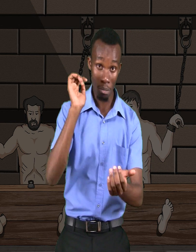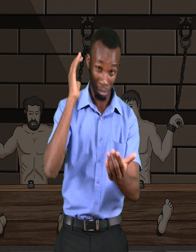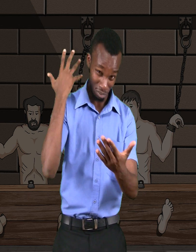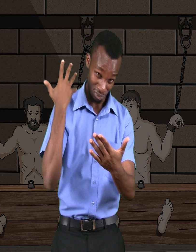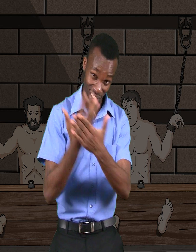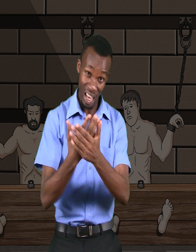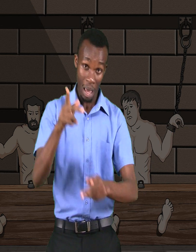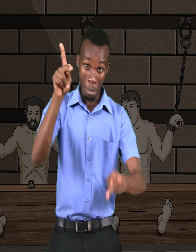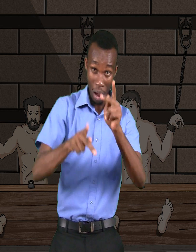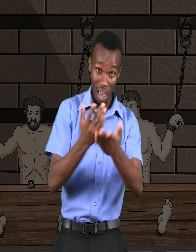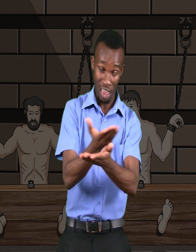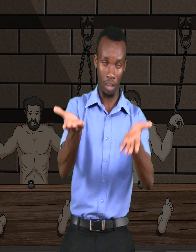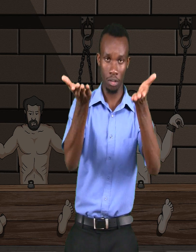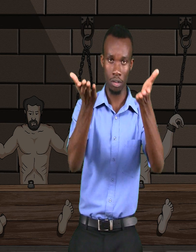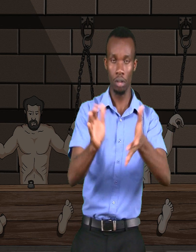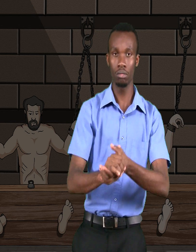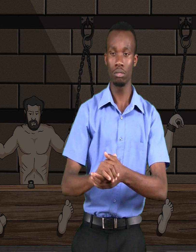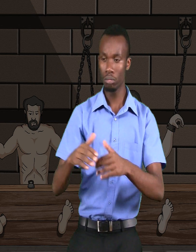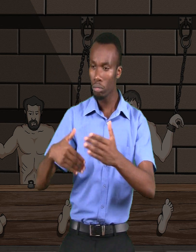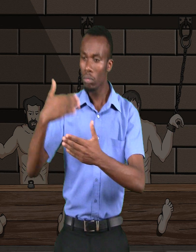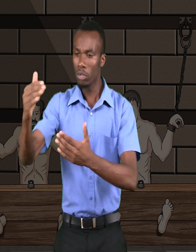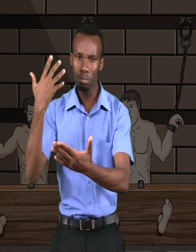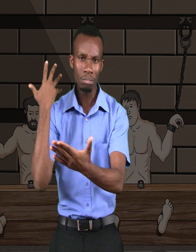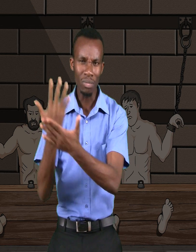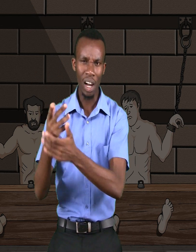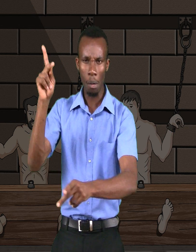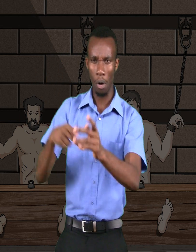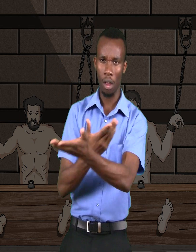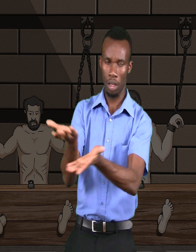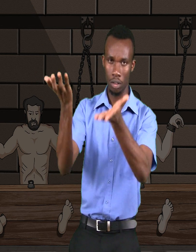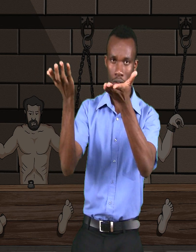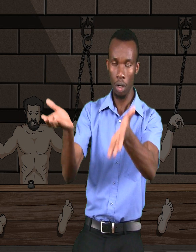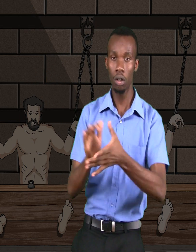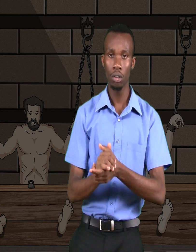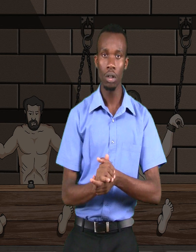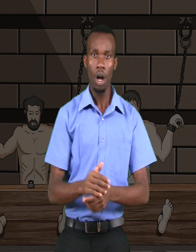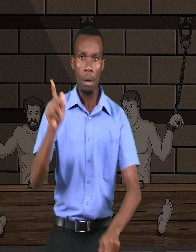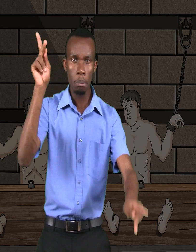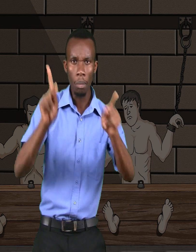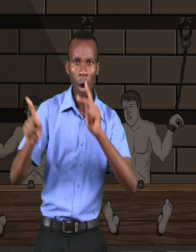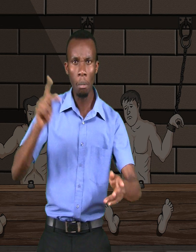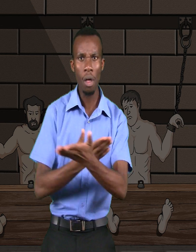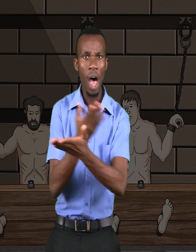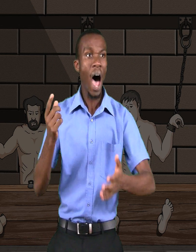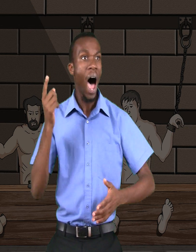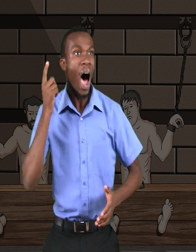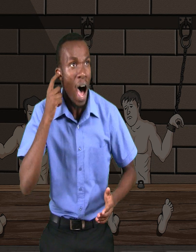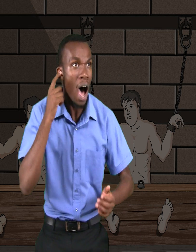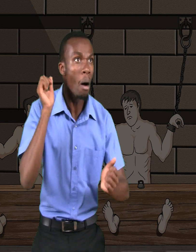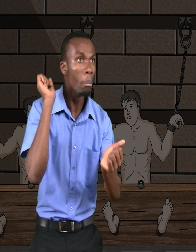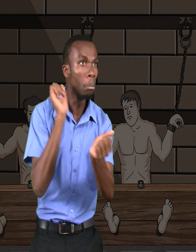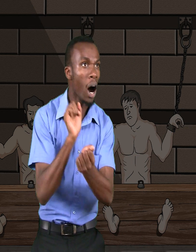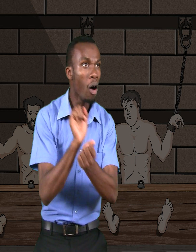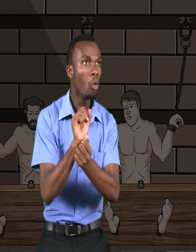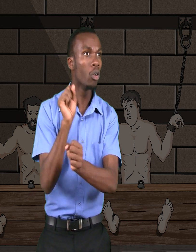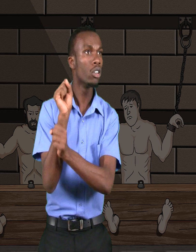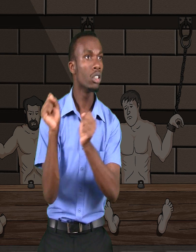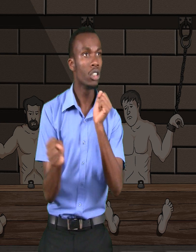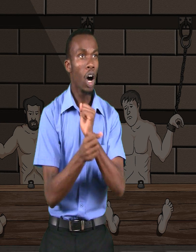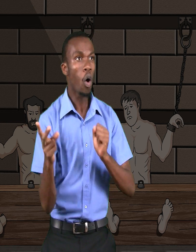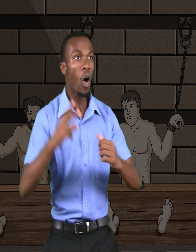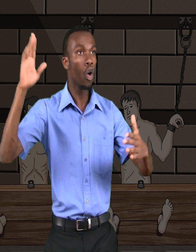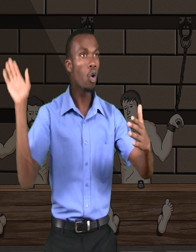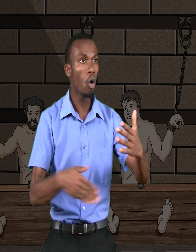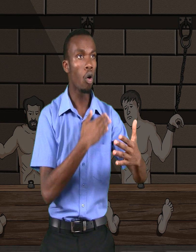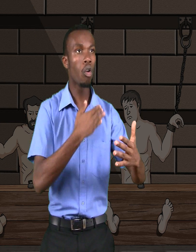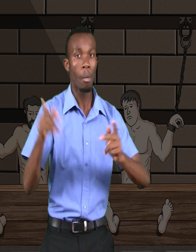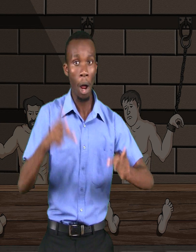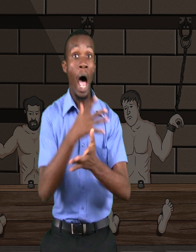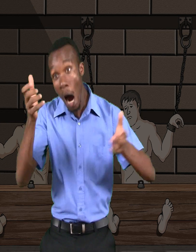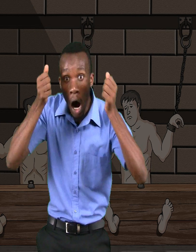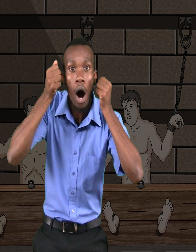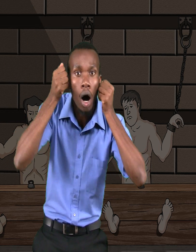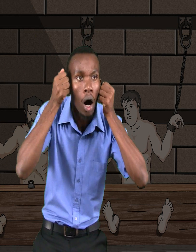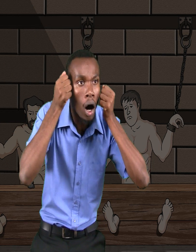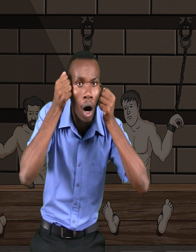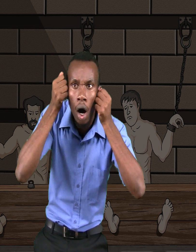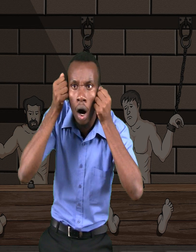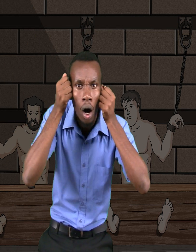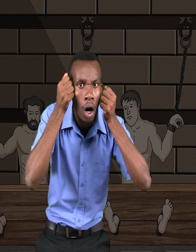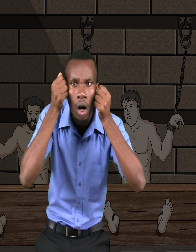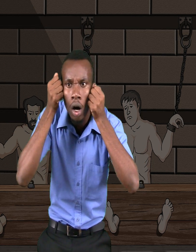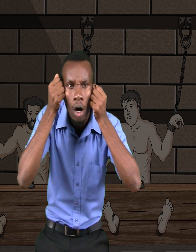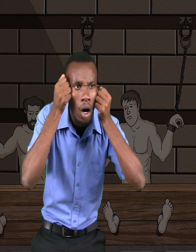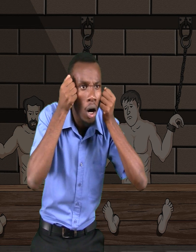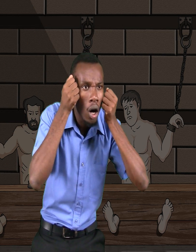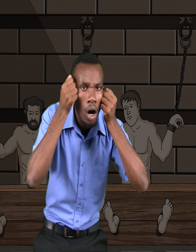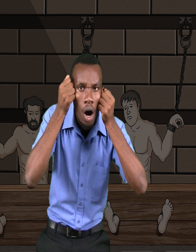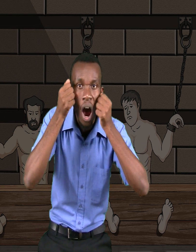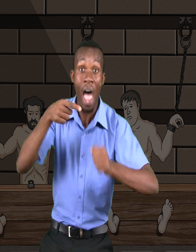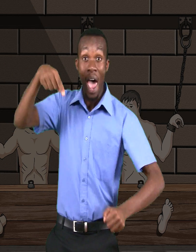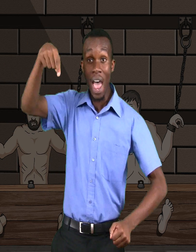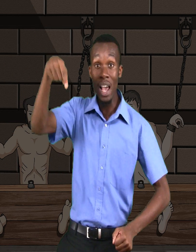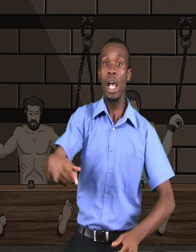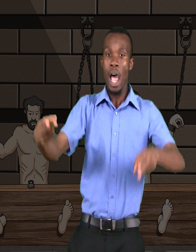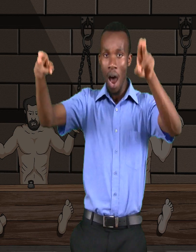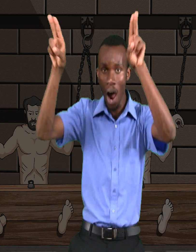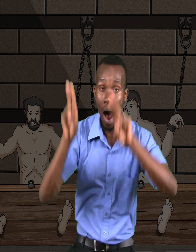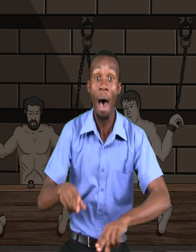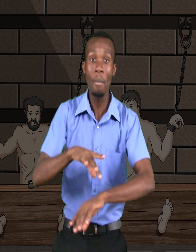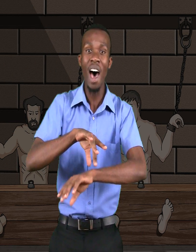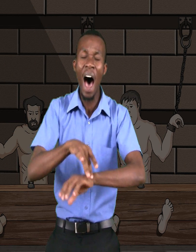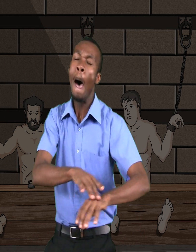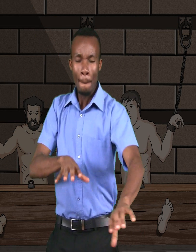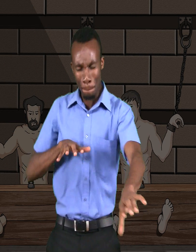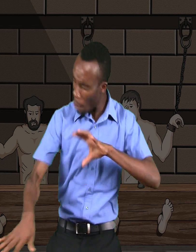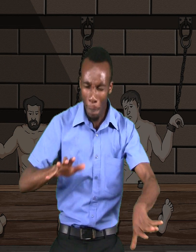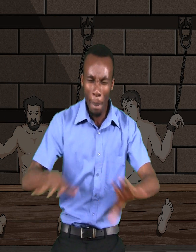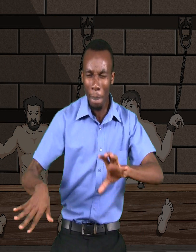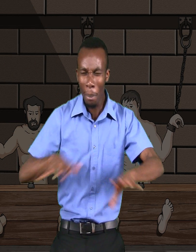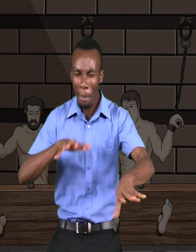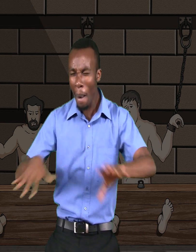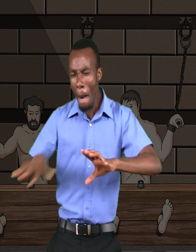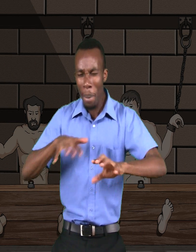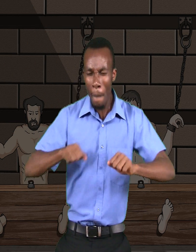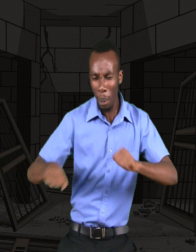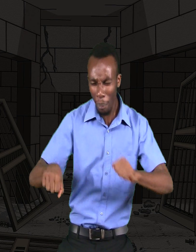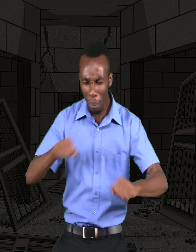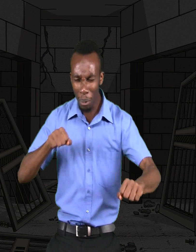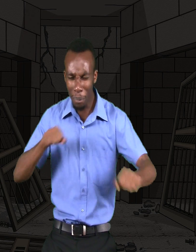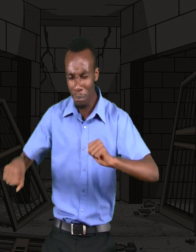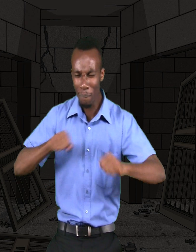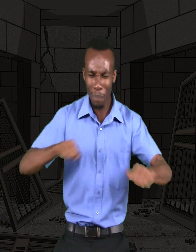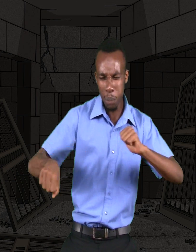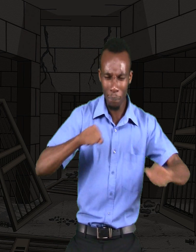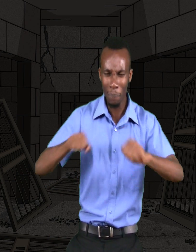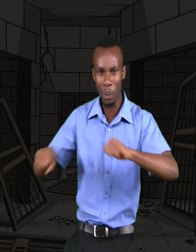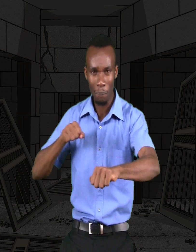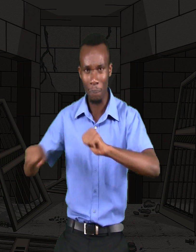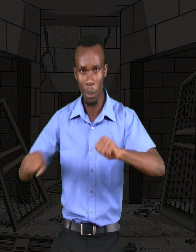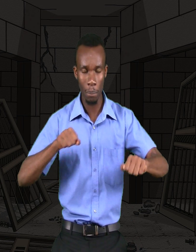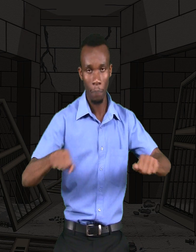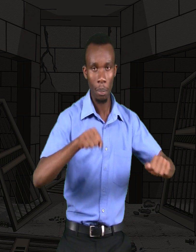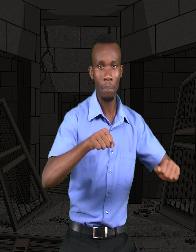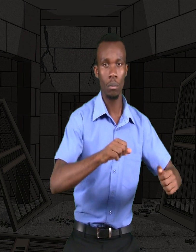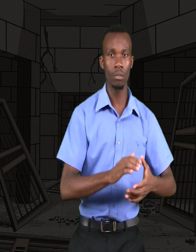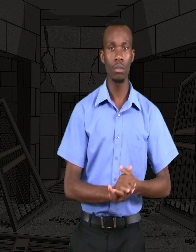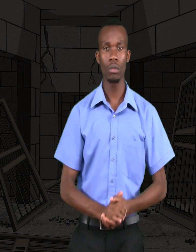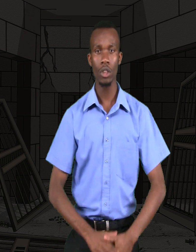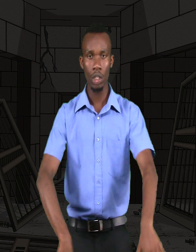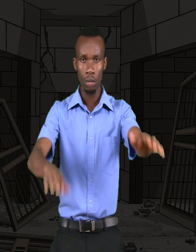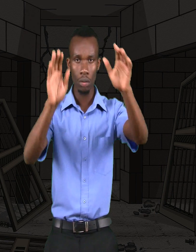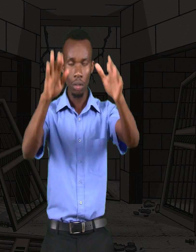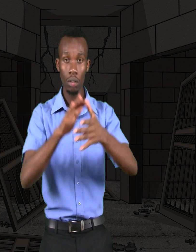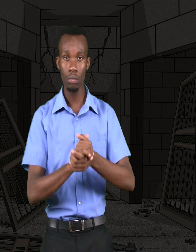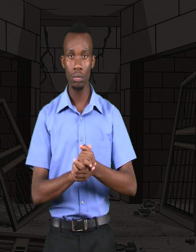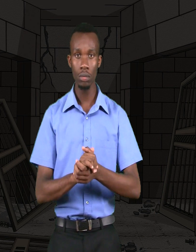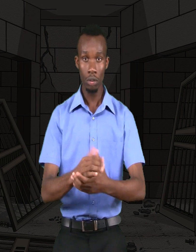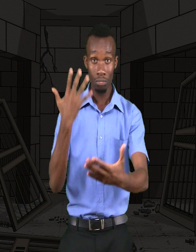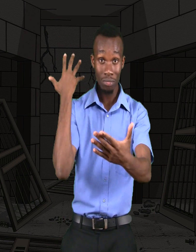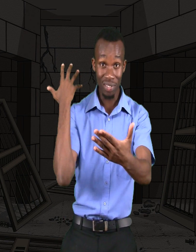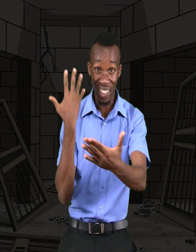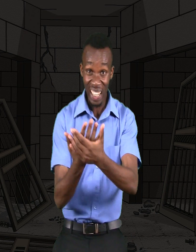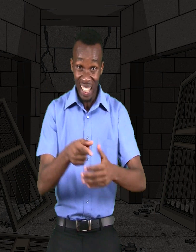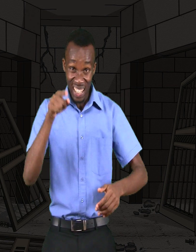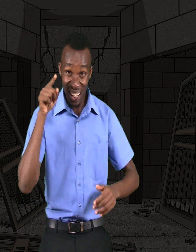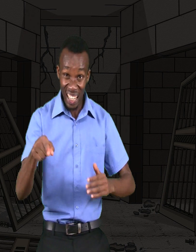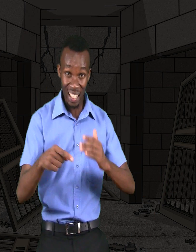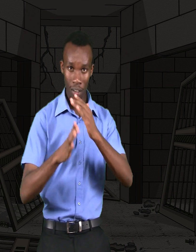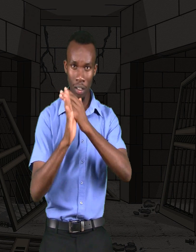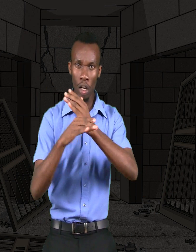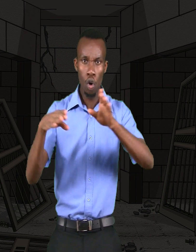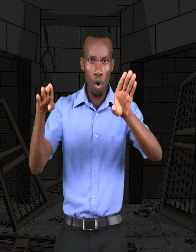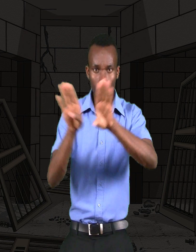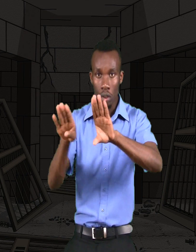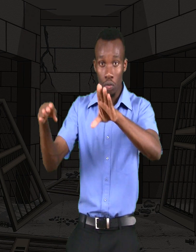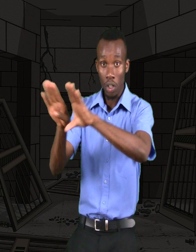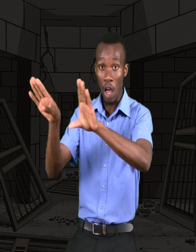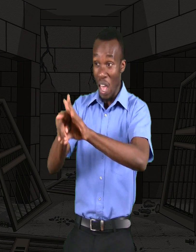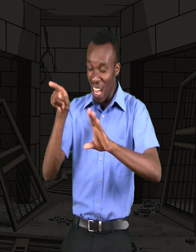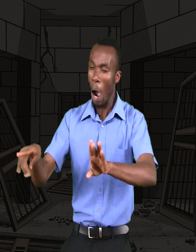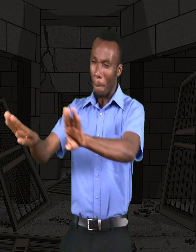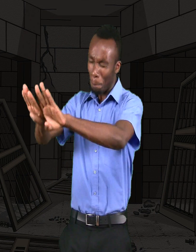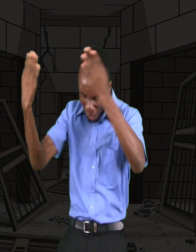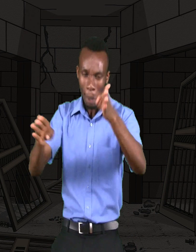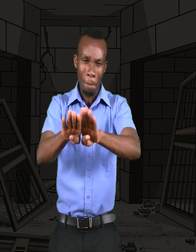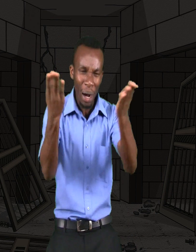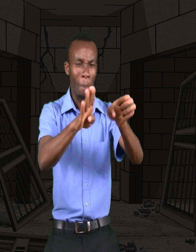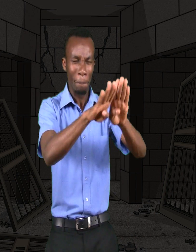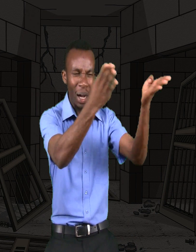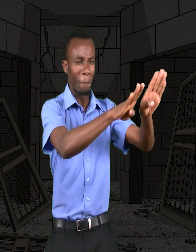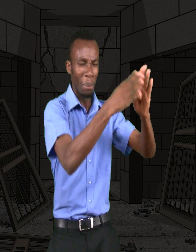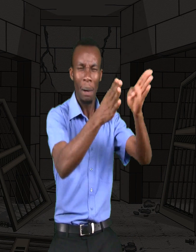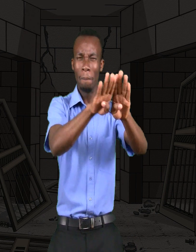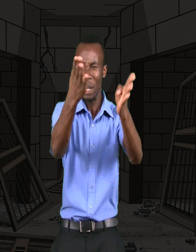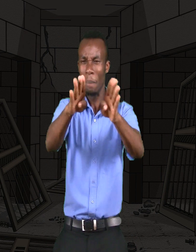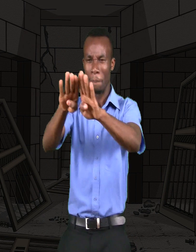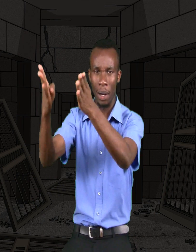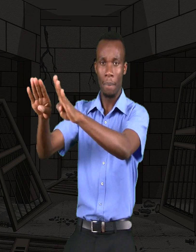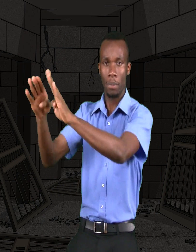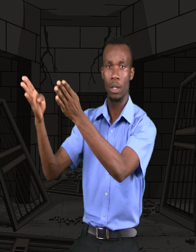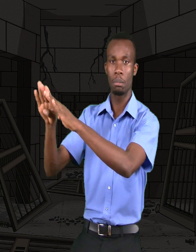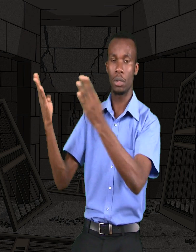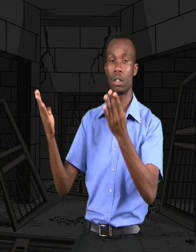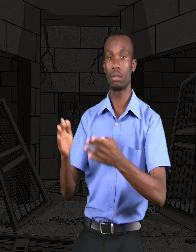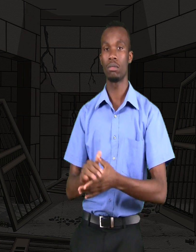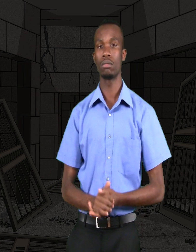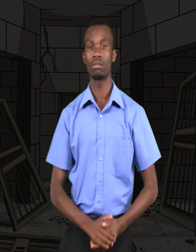Suddenly a strong earthquake shook the foundations of the prison.